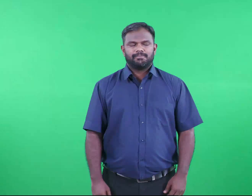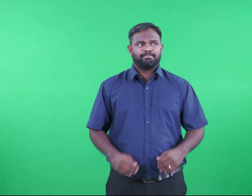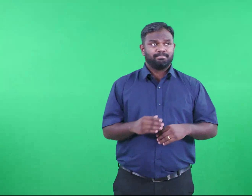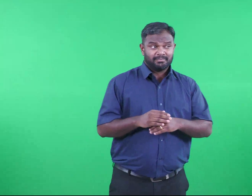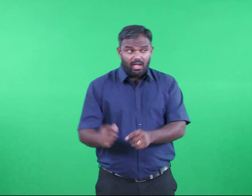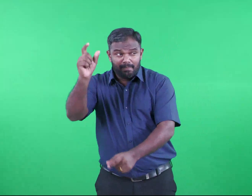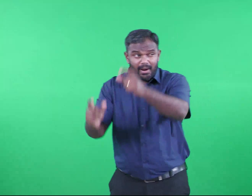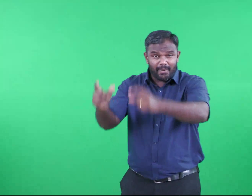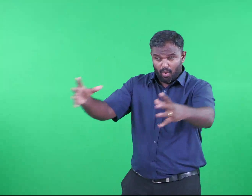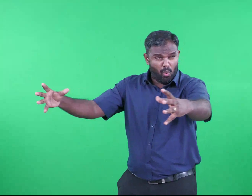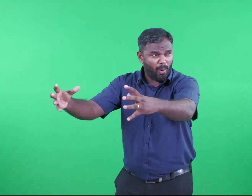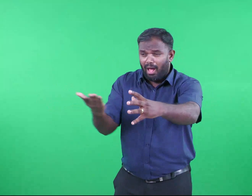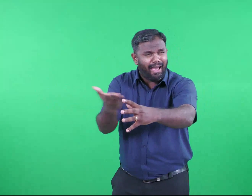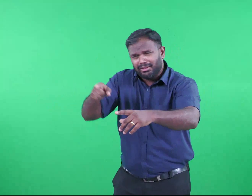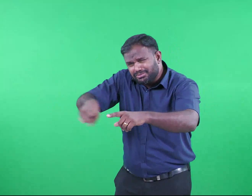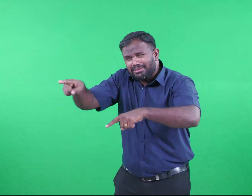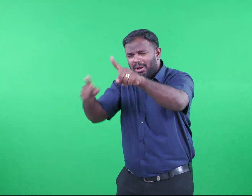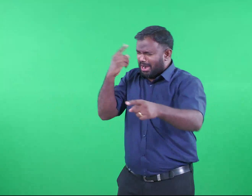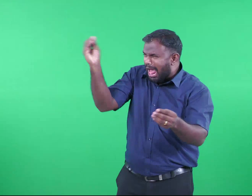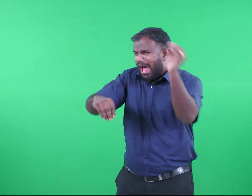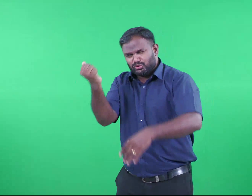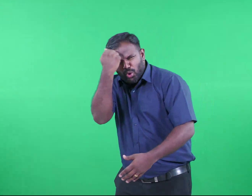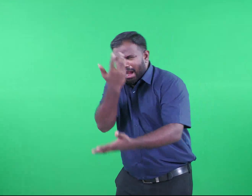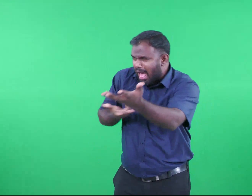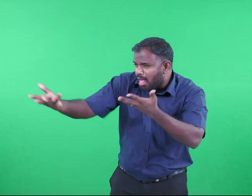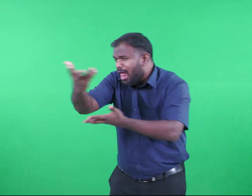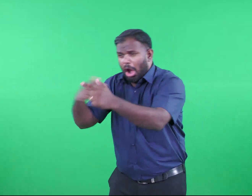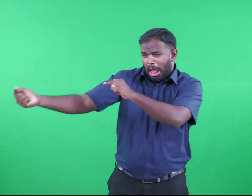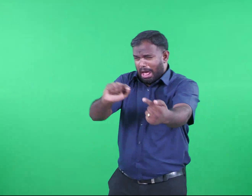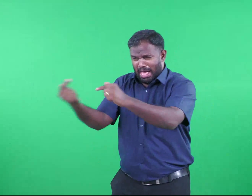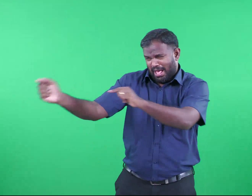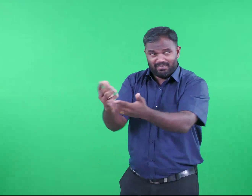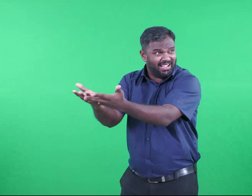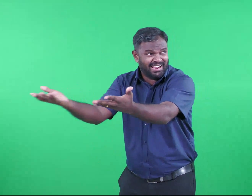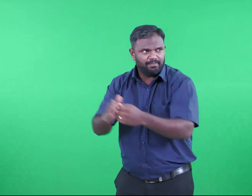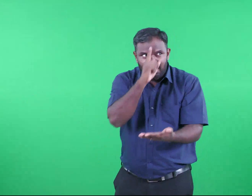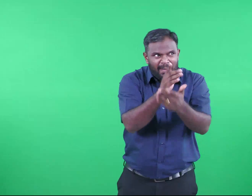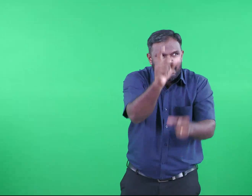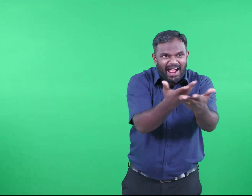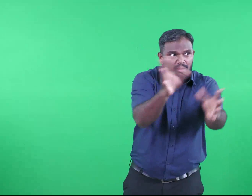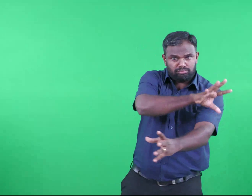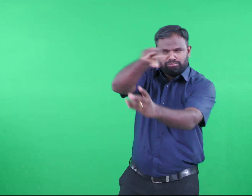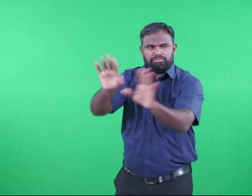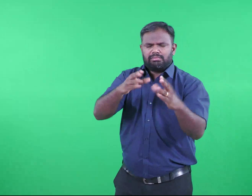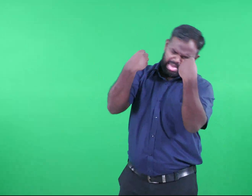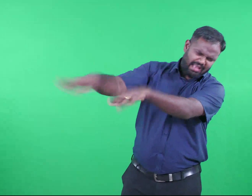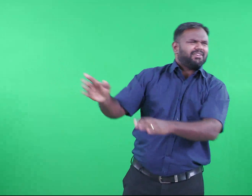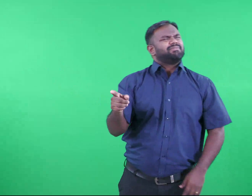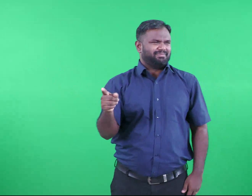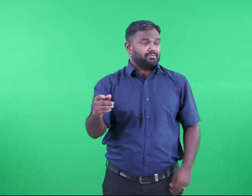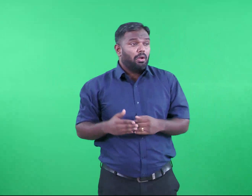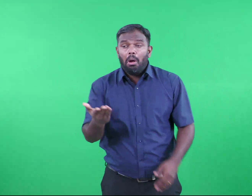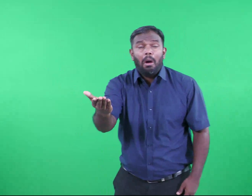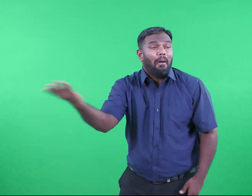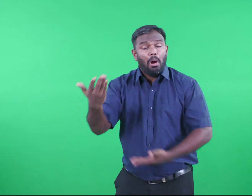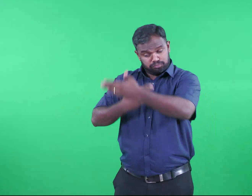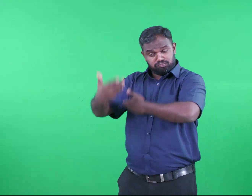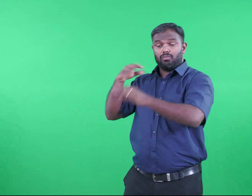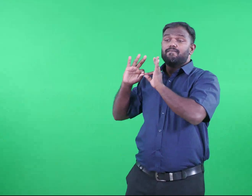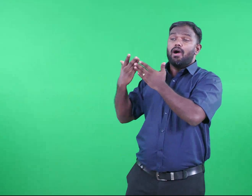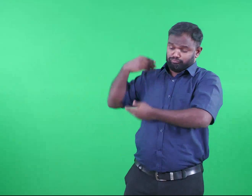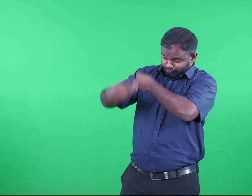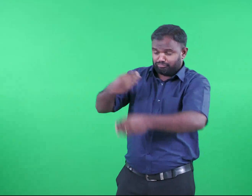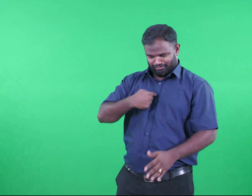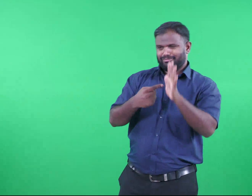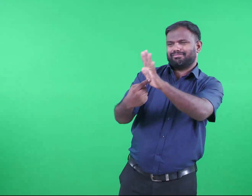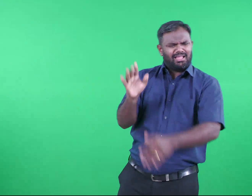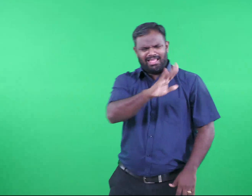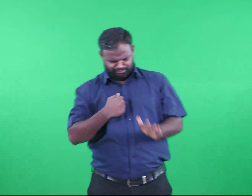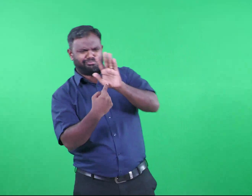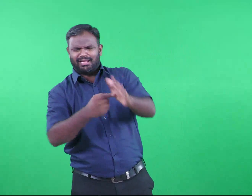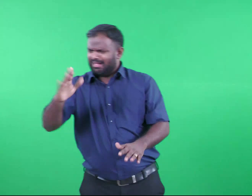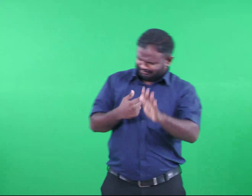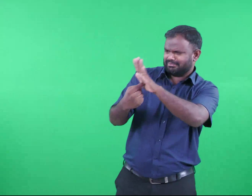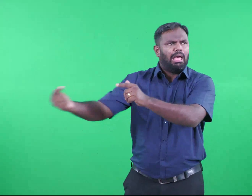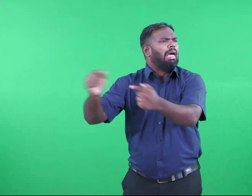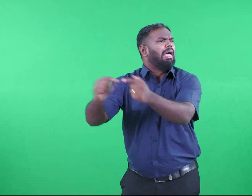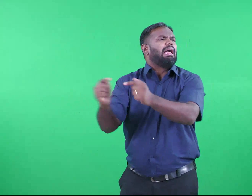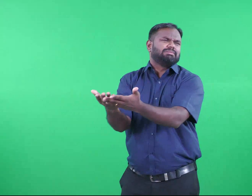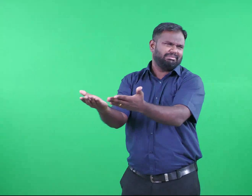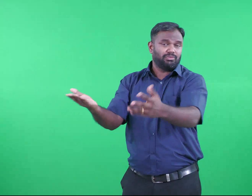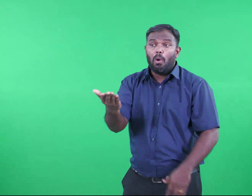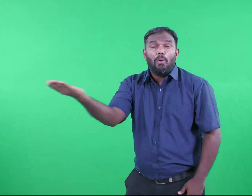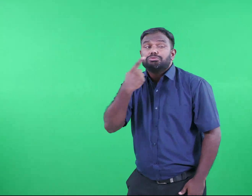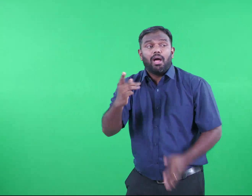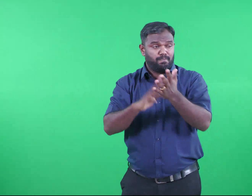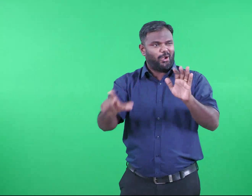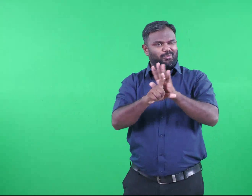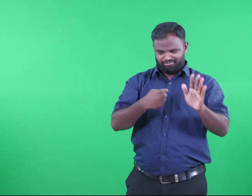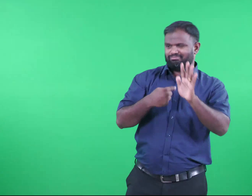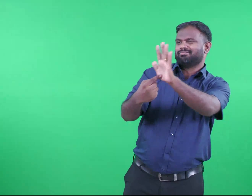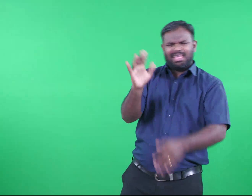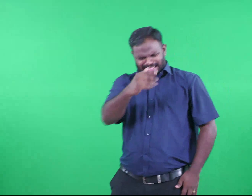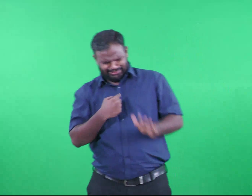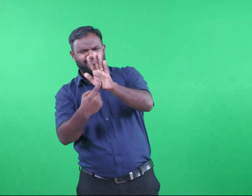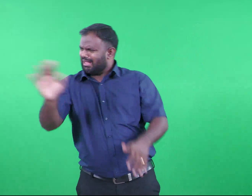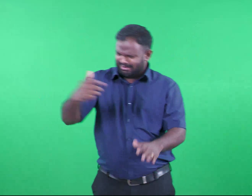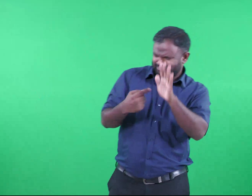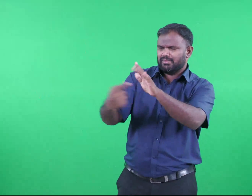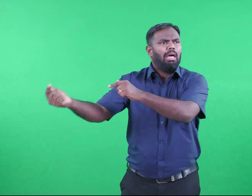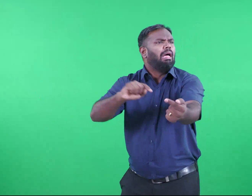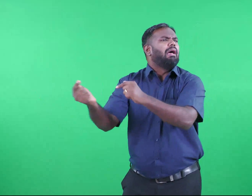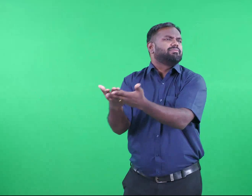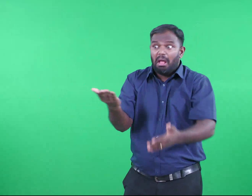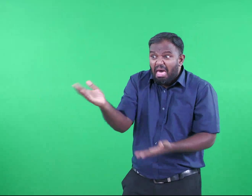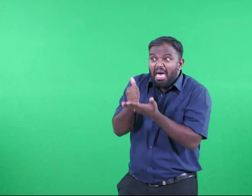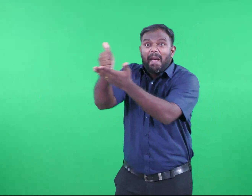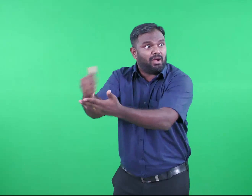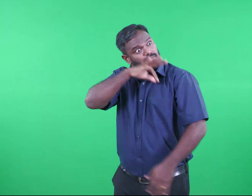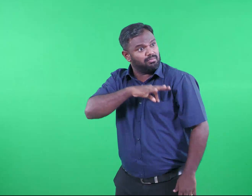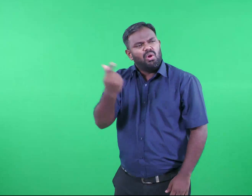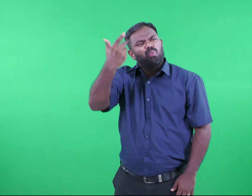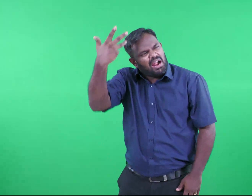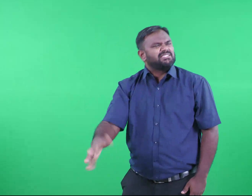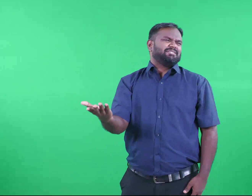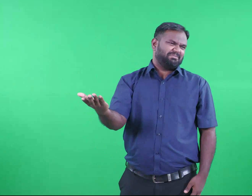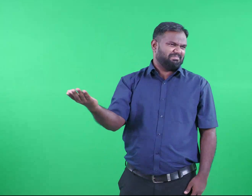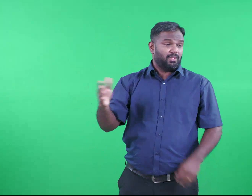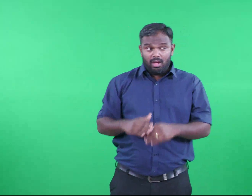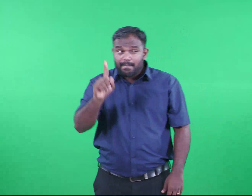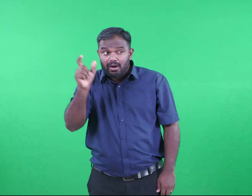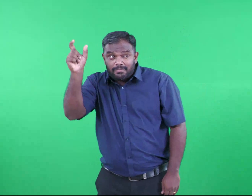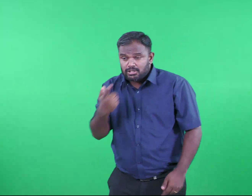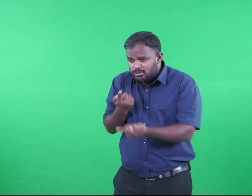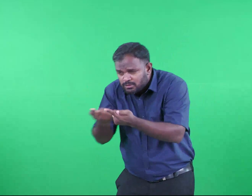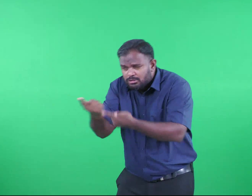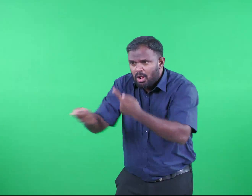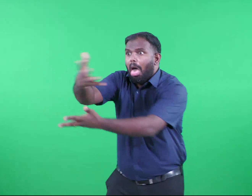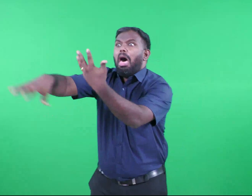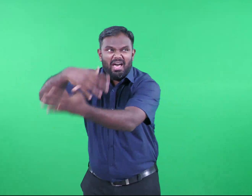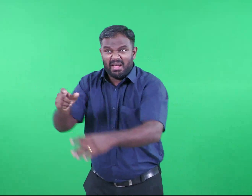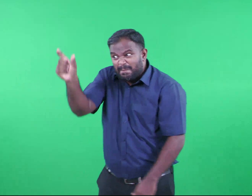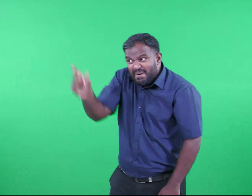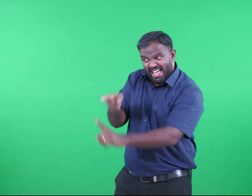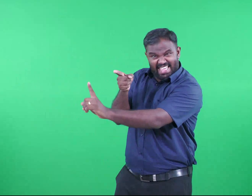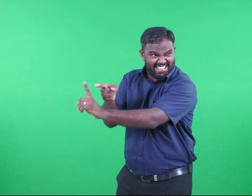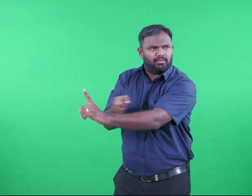But avoid foolish controversies, genealogies, arguments, and quarrels about the law, because these things are pointless and worthless.